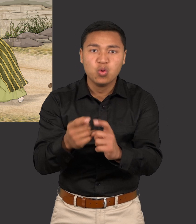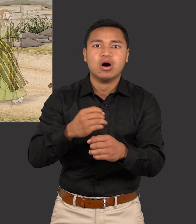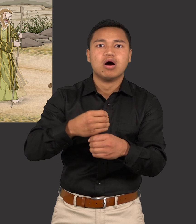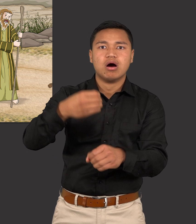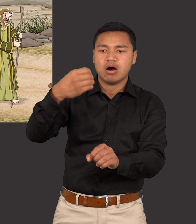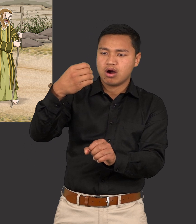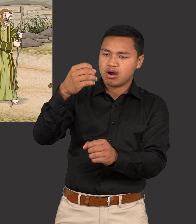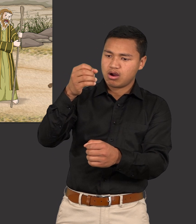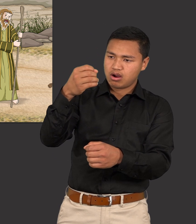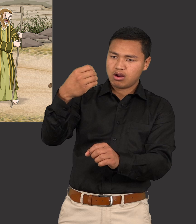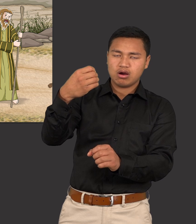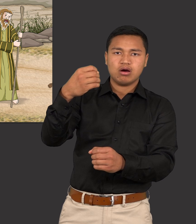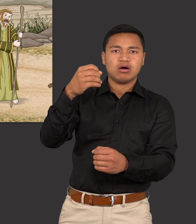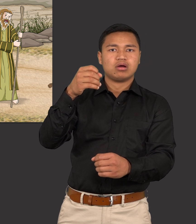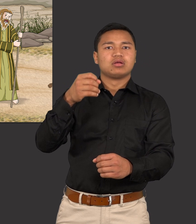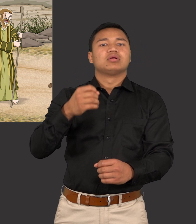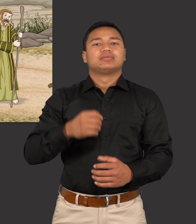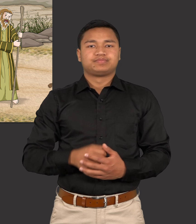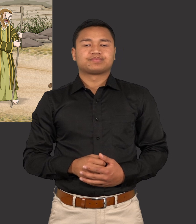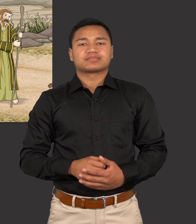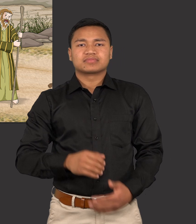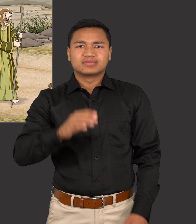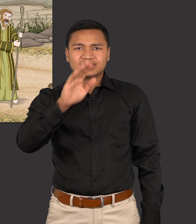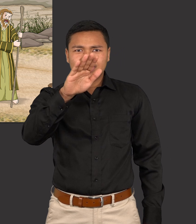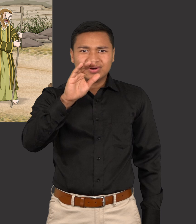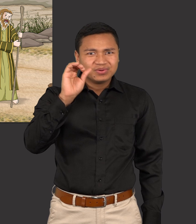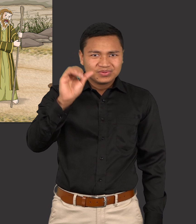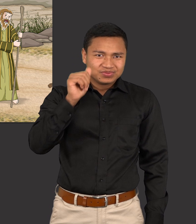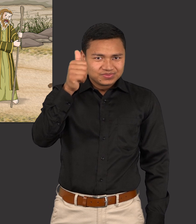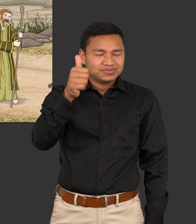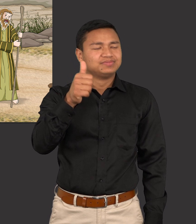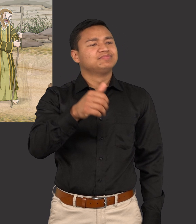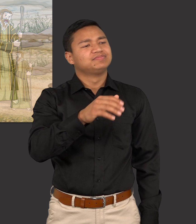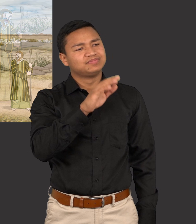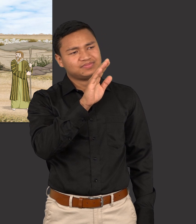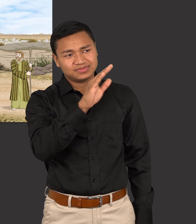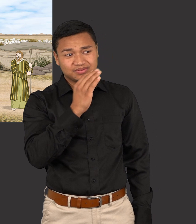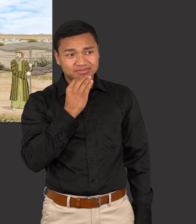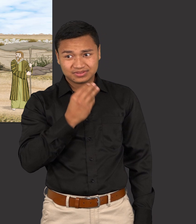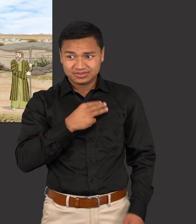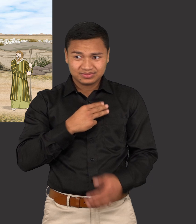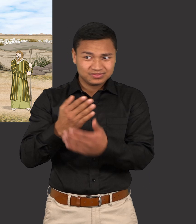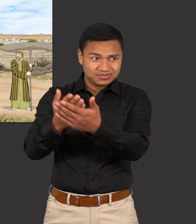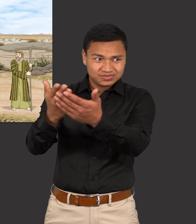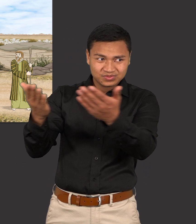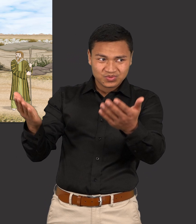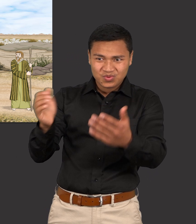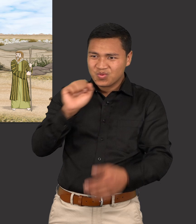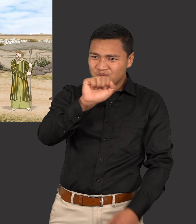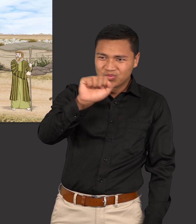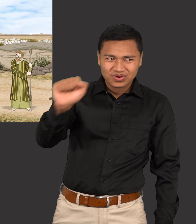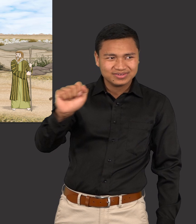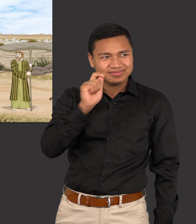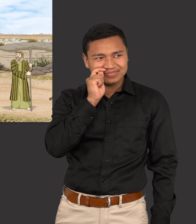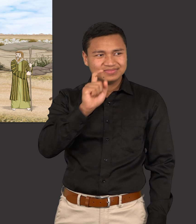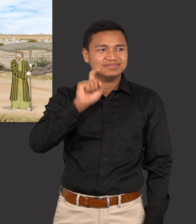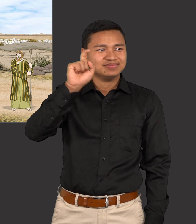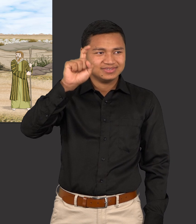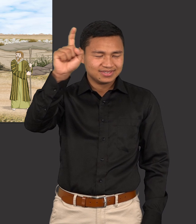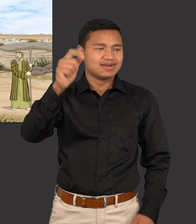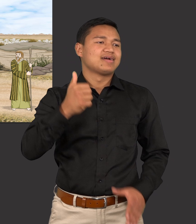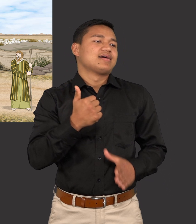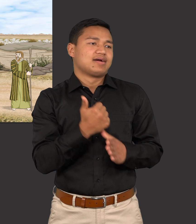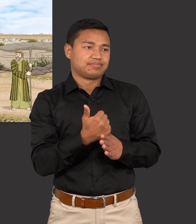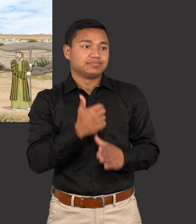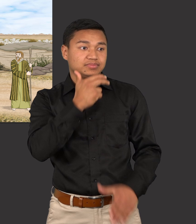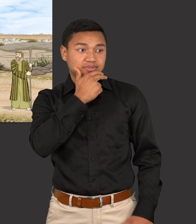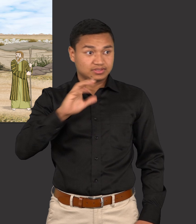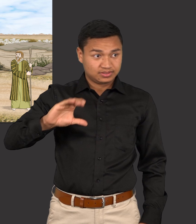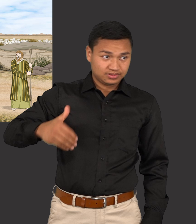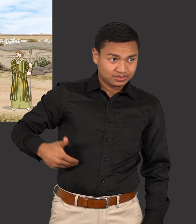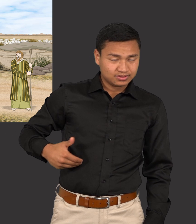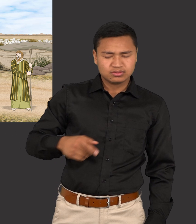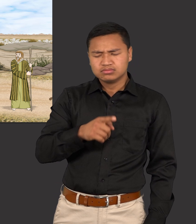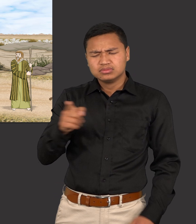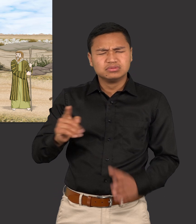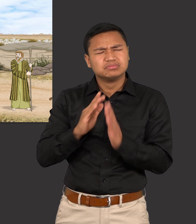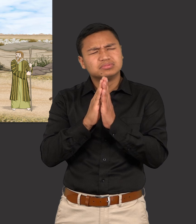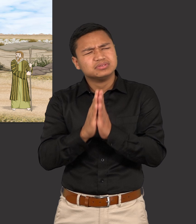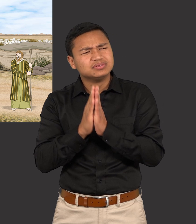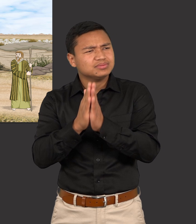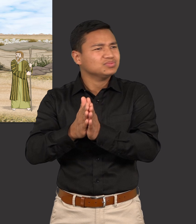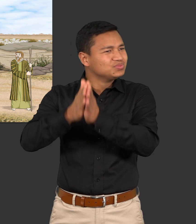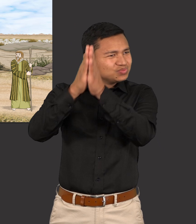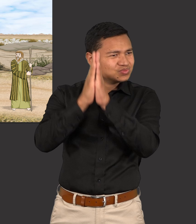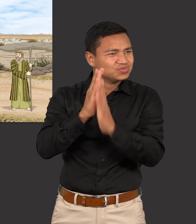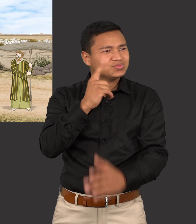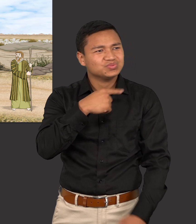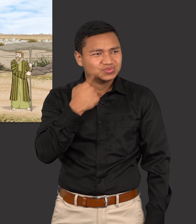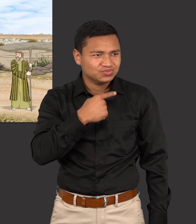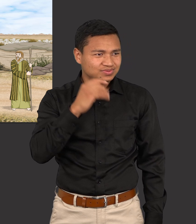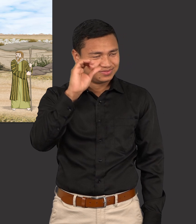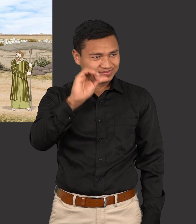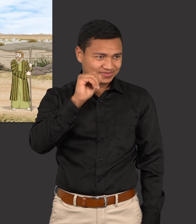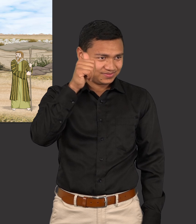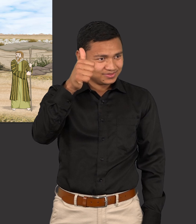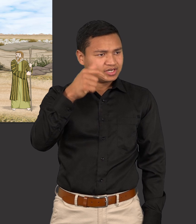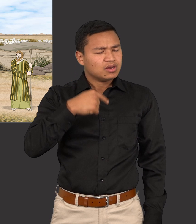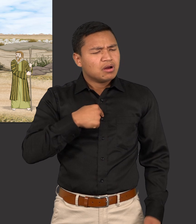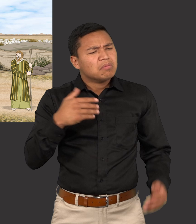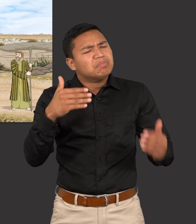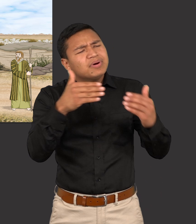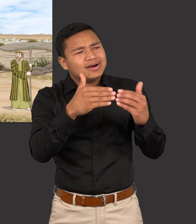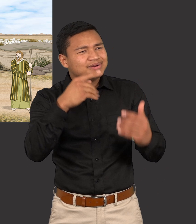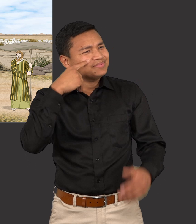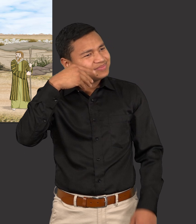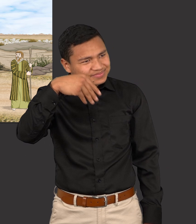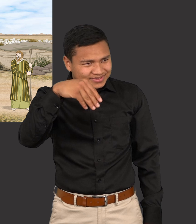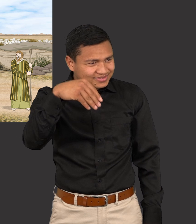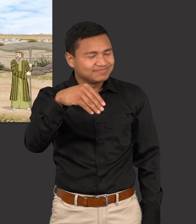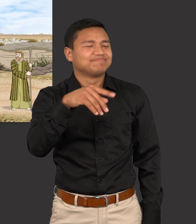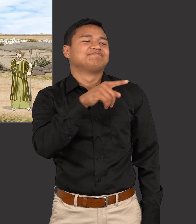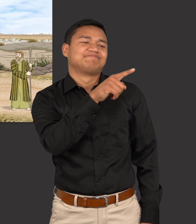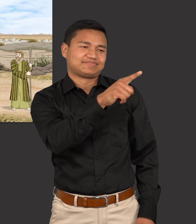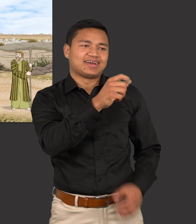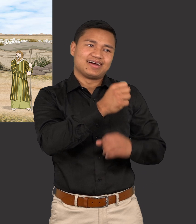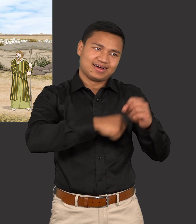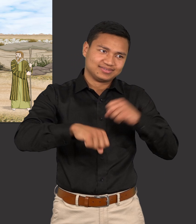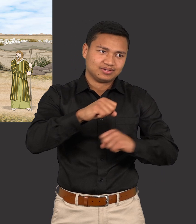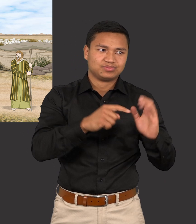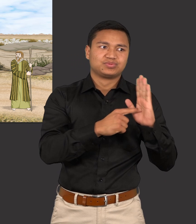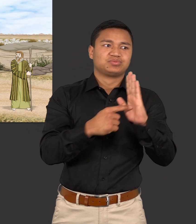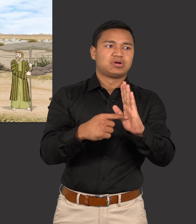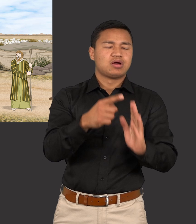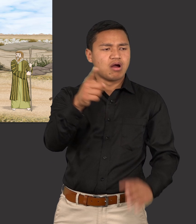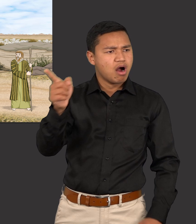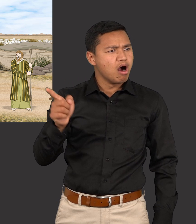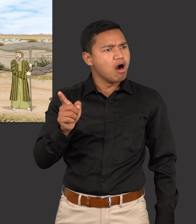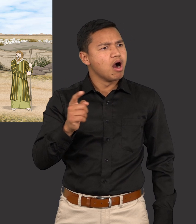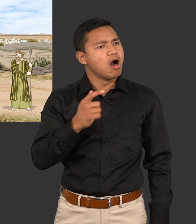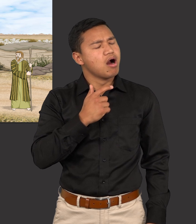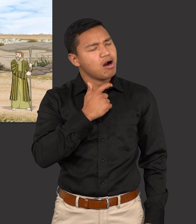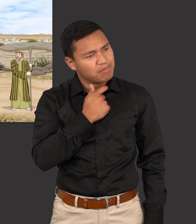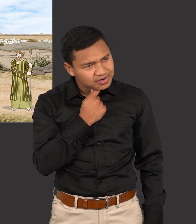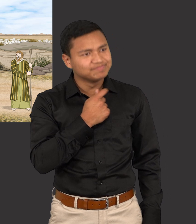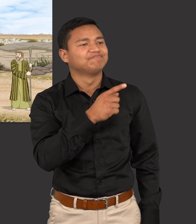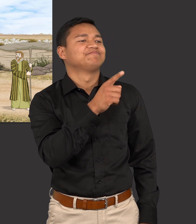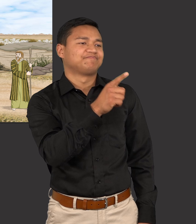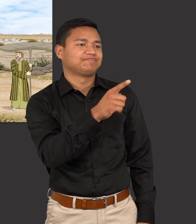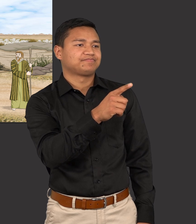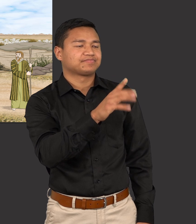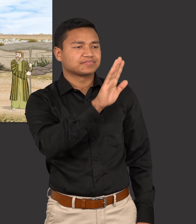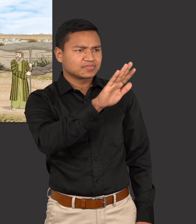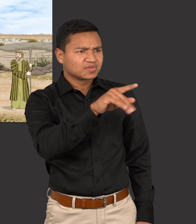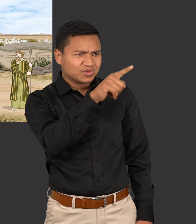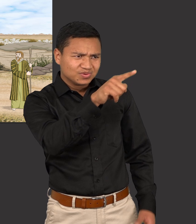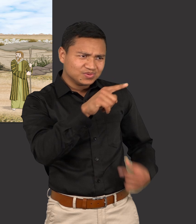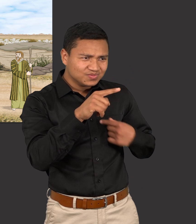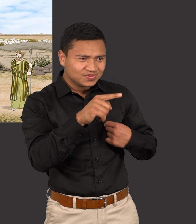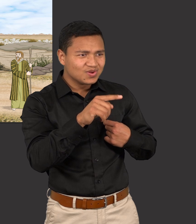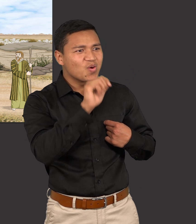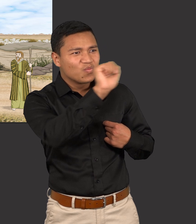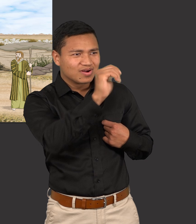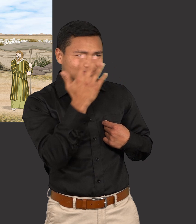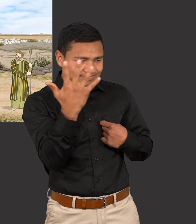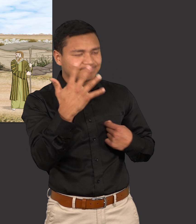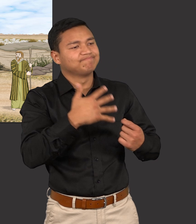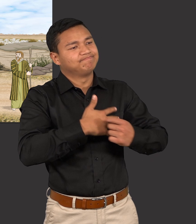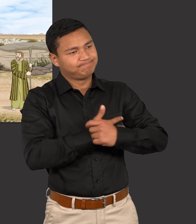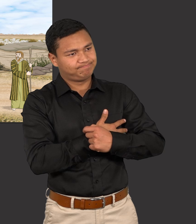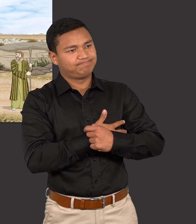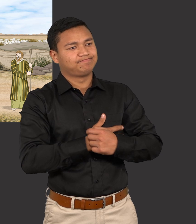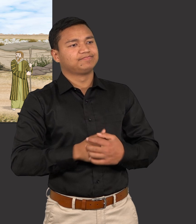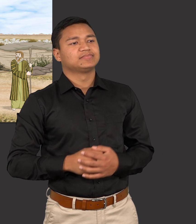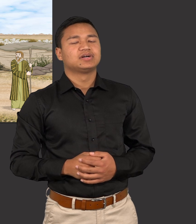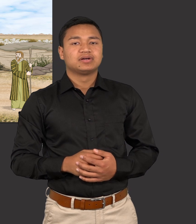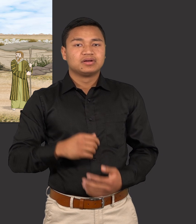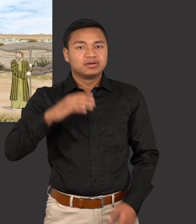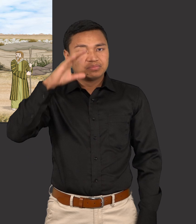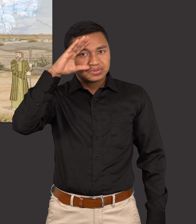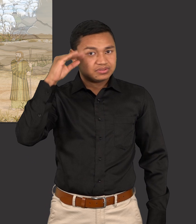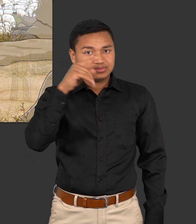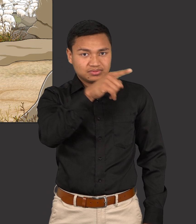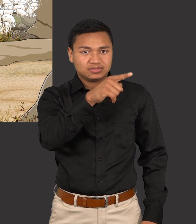“This is so that they may believe that the LORD, the God of their fathers—the God of Abraham, the God of Isaac, and the God of Jacob—has appeared to you.”